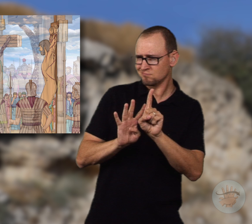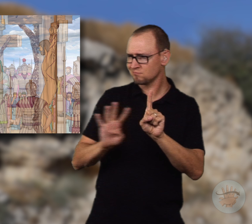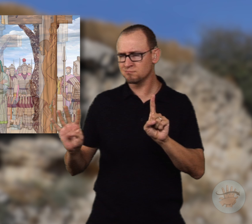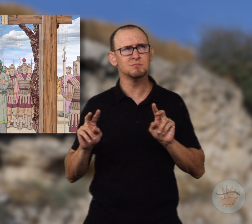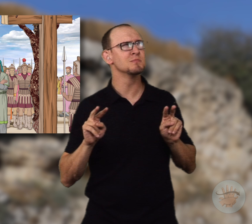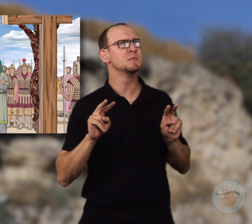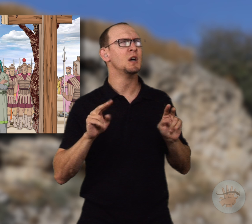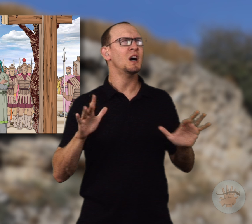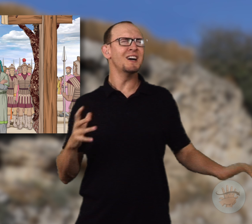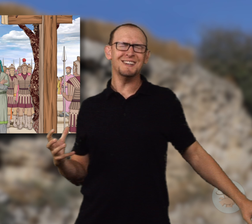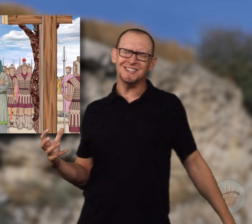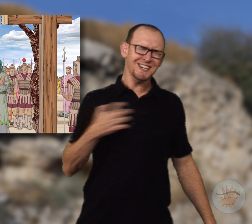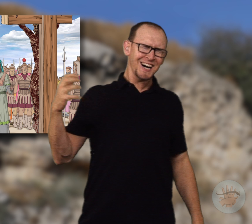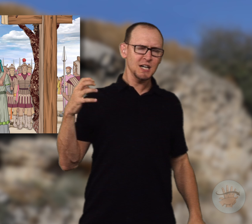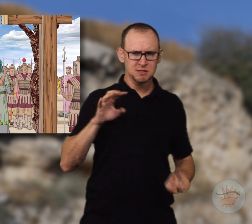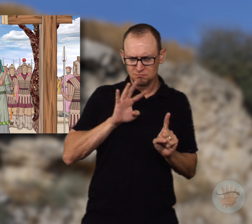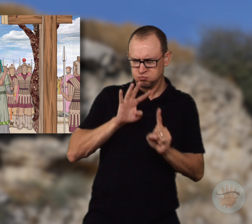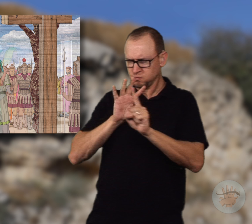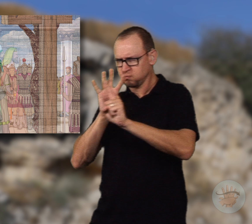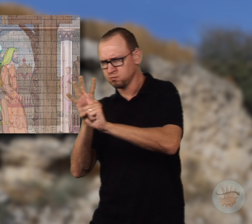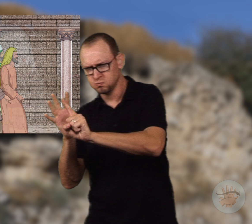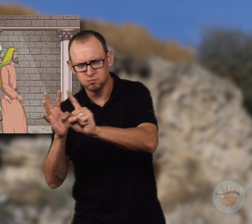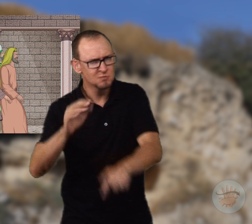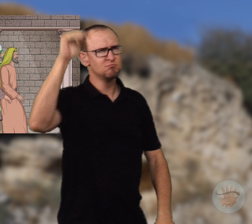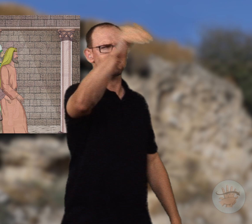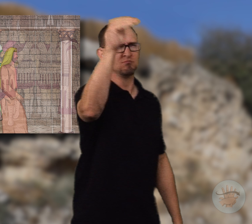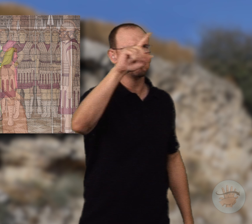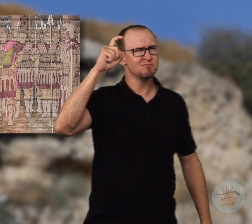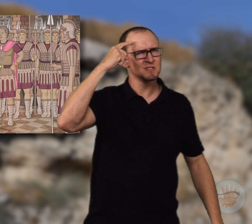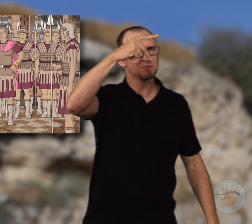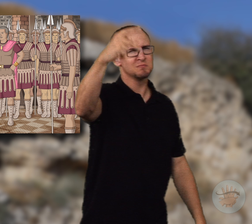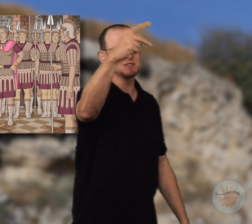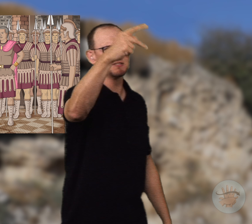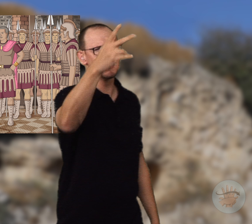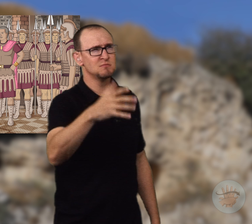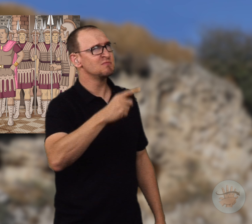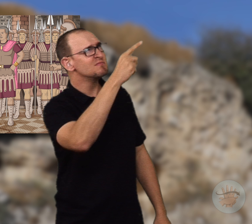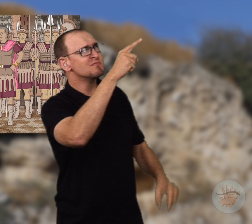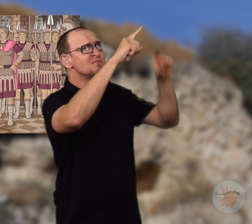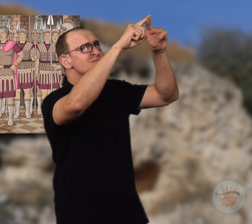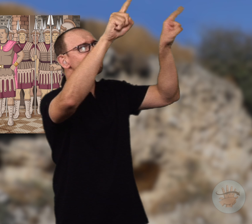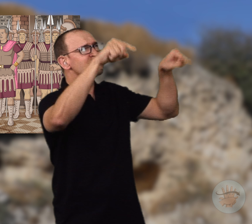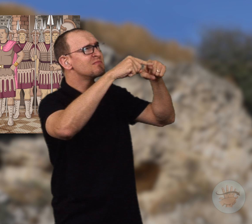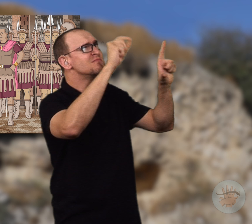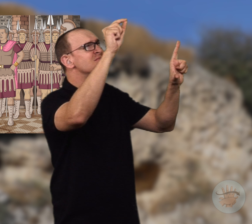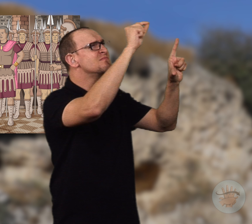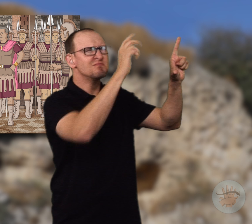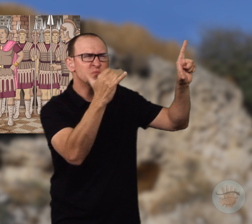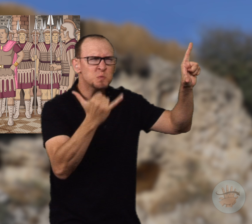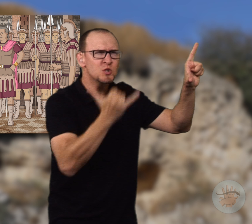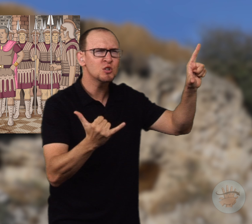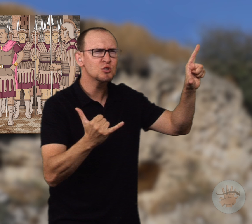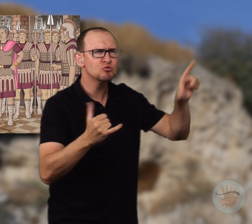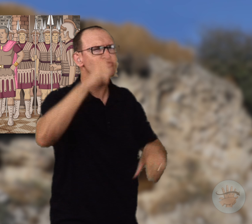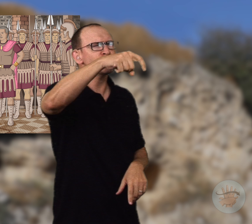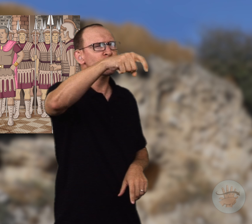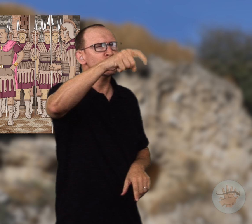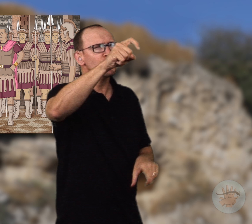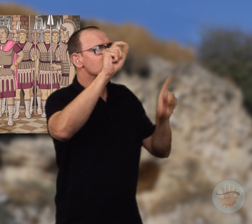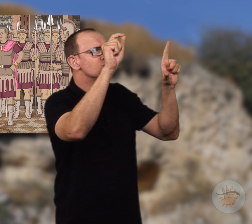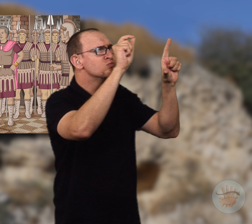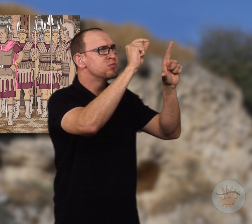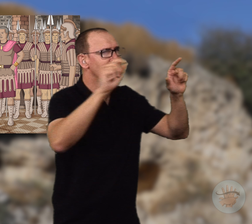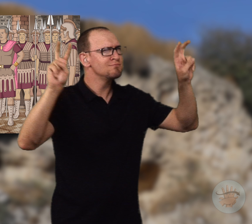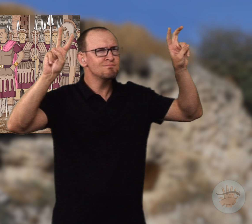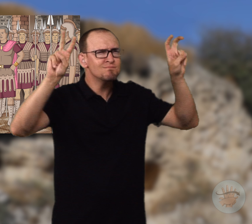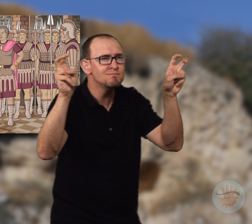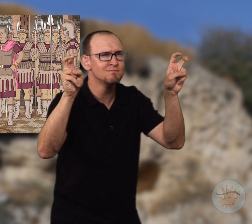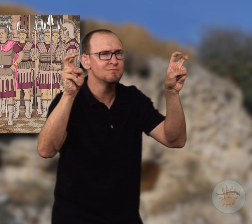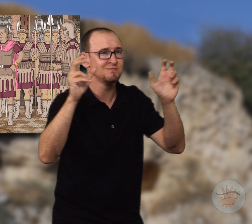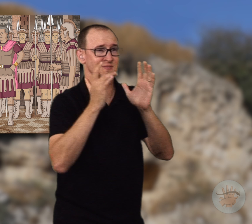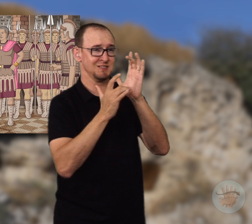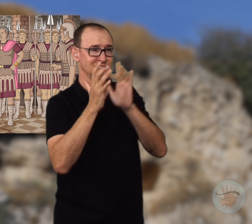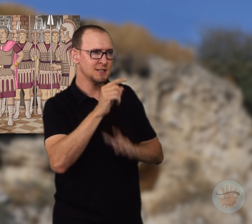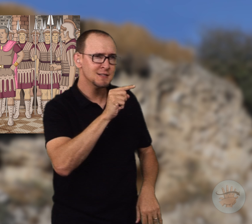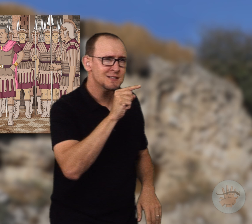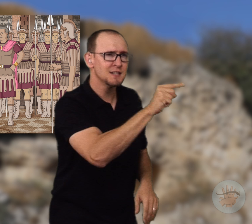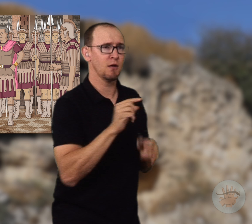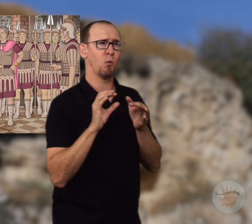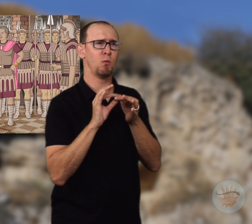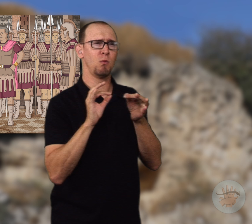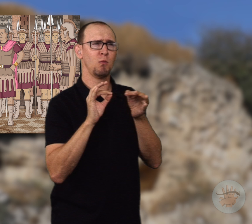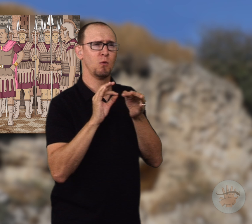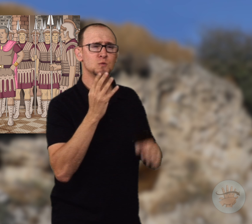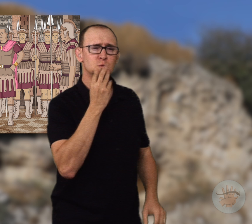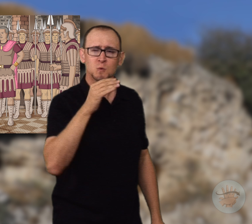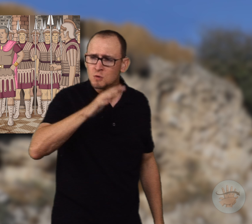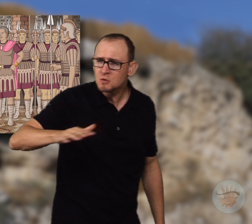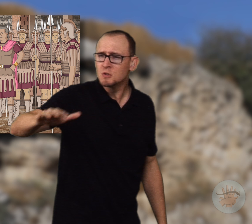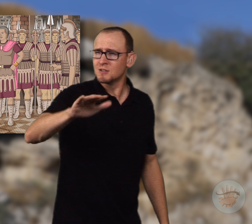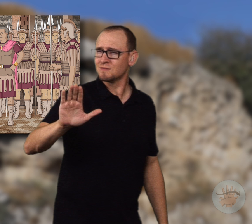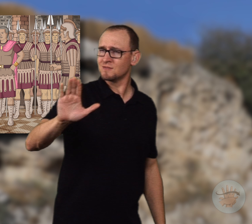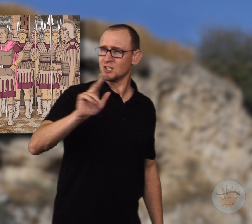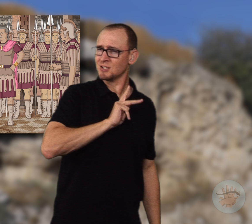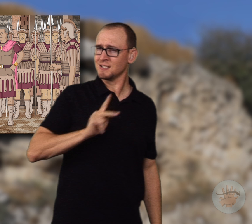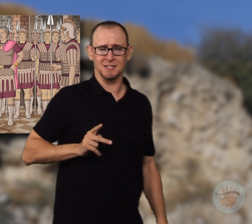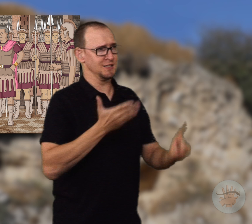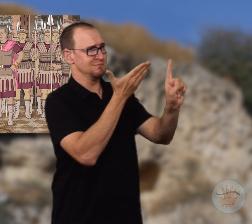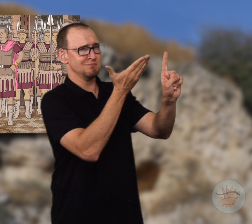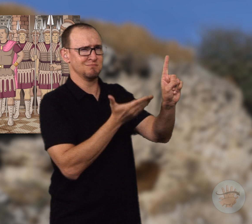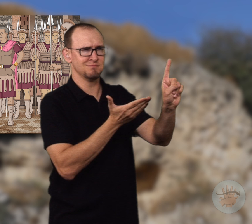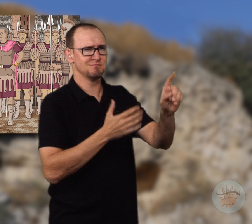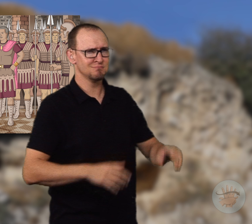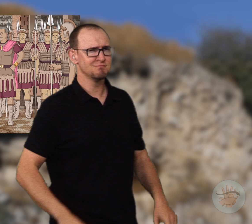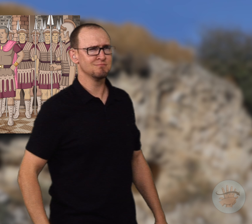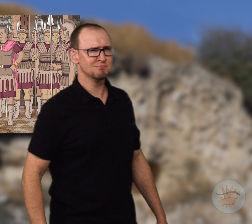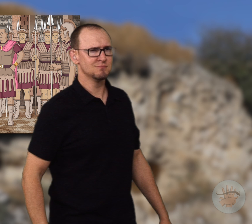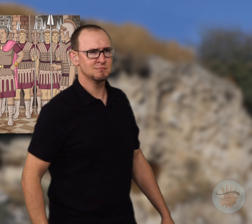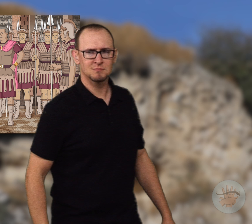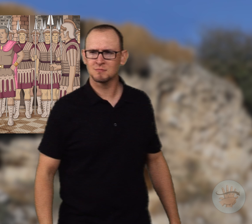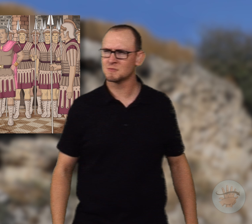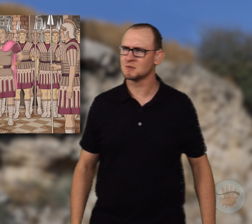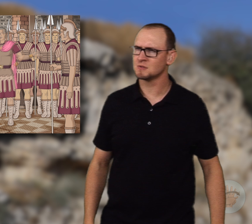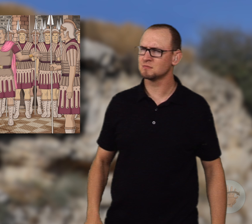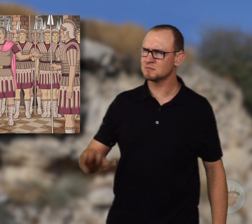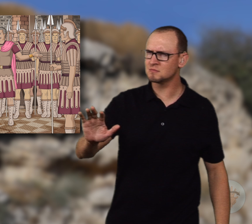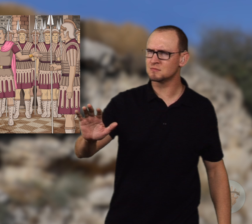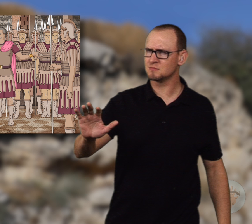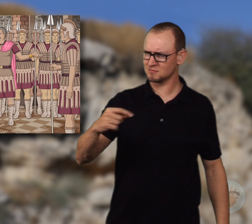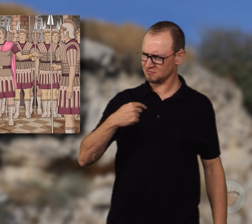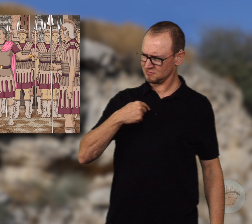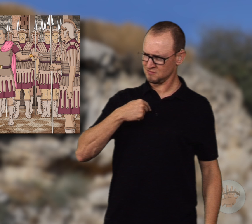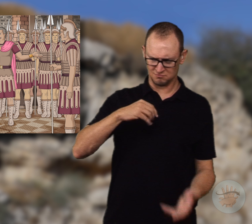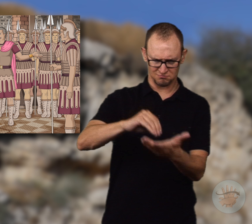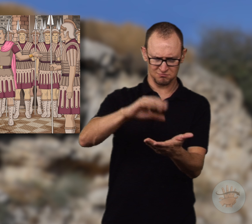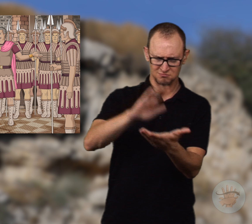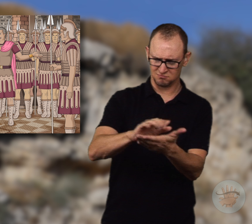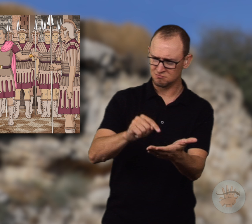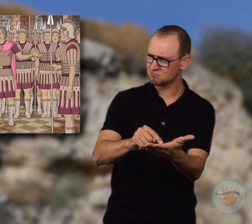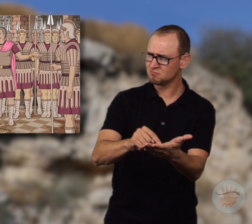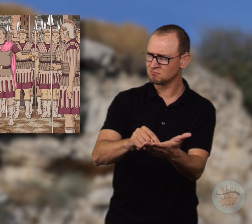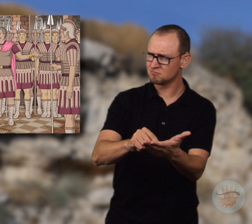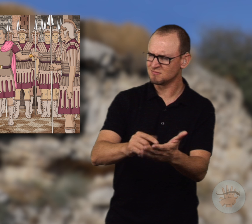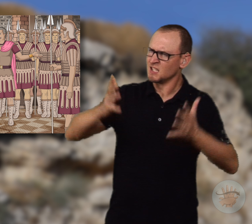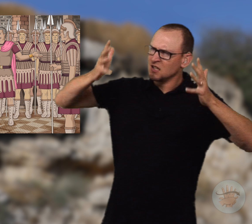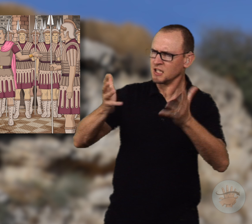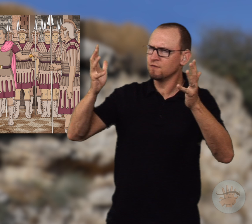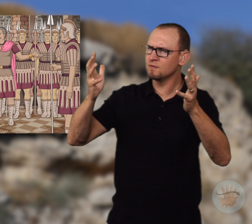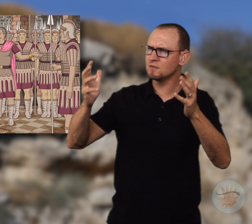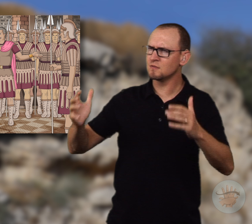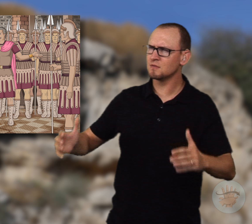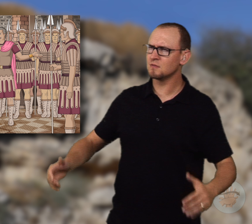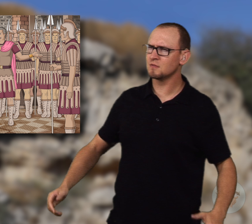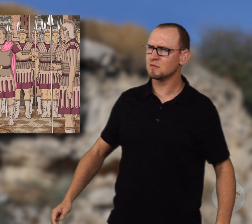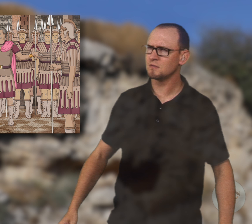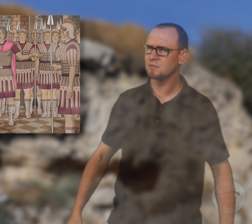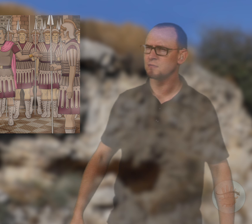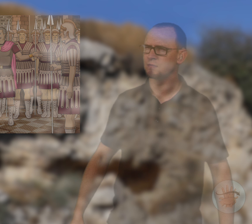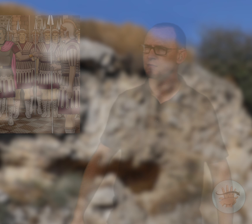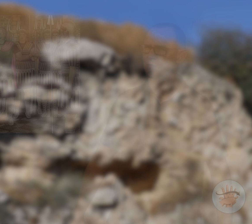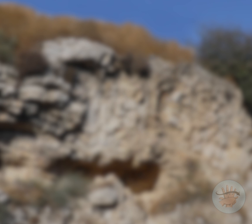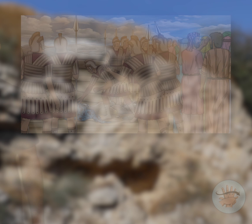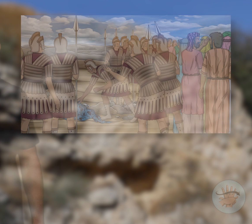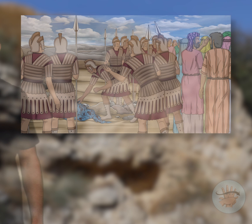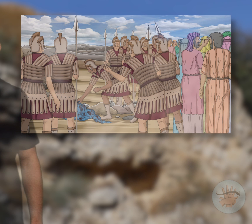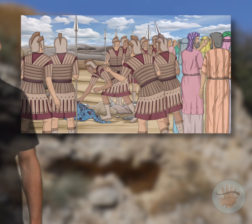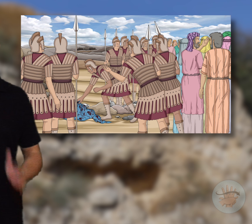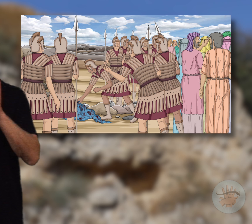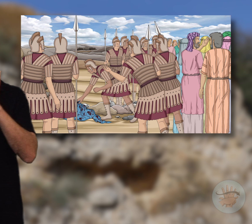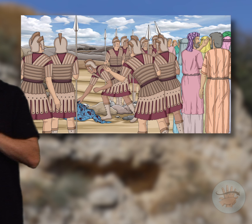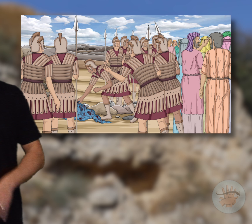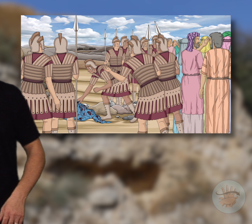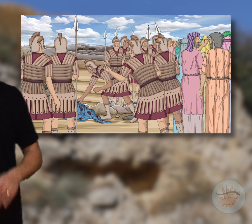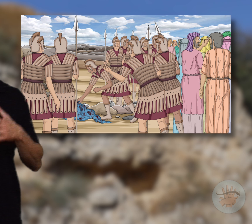So the chief priests of the Jews said to Pilate, “Do not write, ‘The King of the Jews,’ but only that He said, ‘I am the King of the Jews.’” Pilate answered, “What I have written, I have written.”